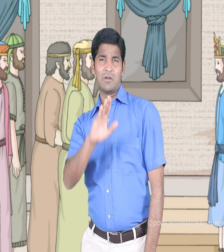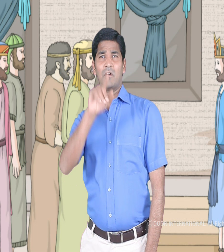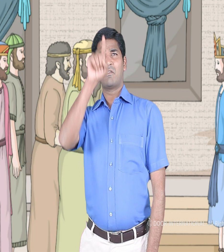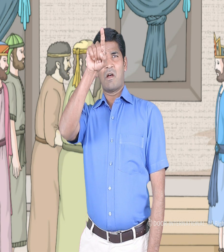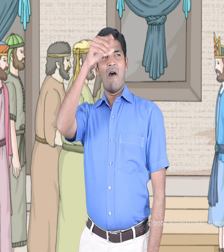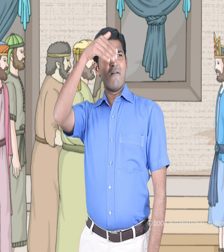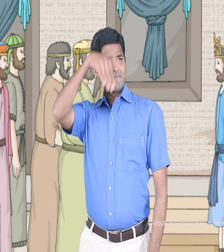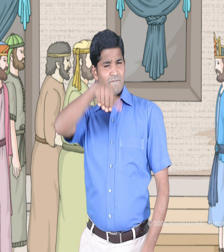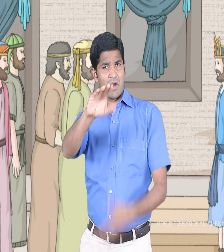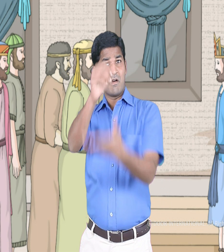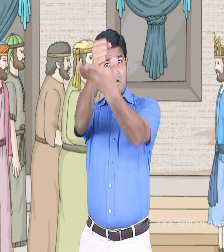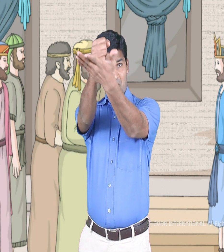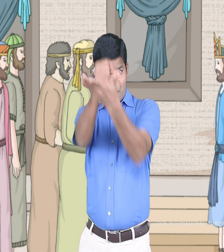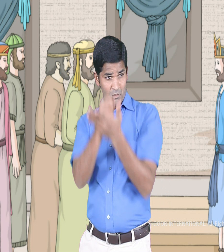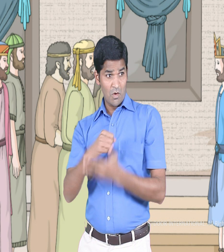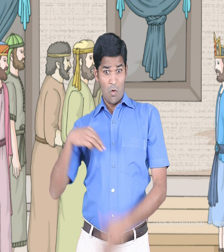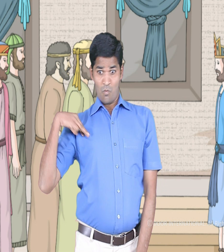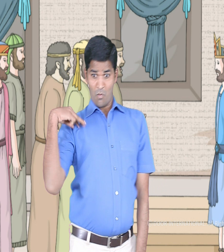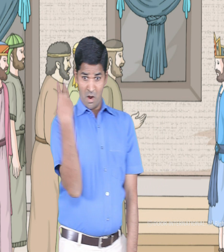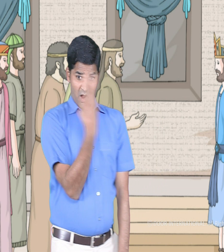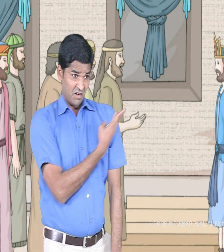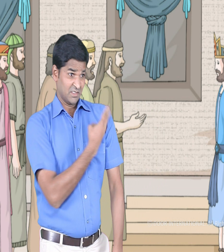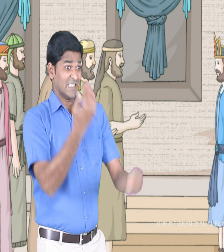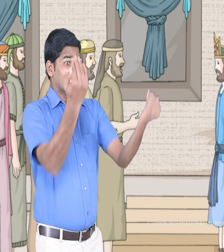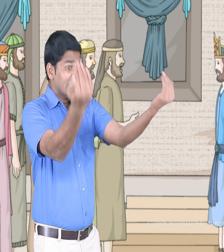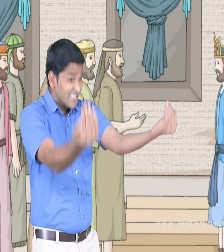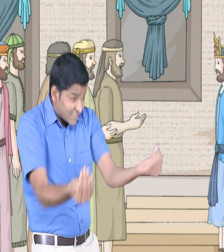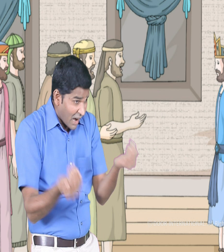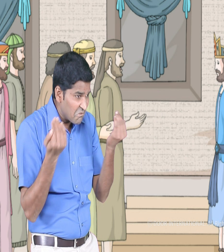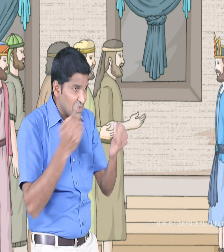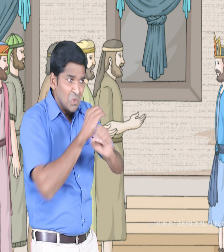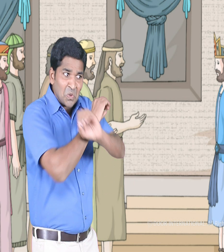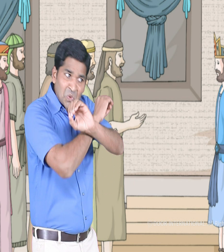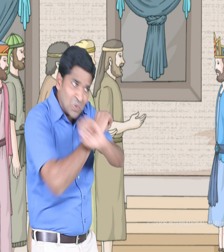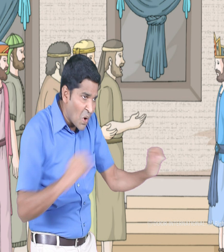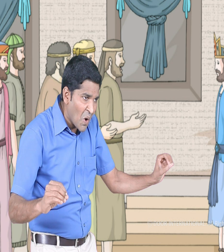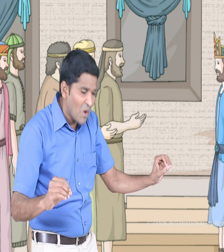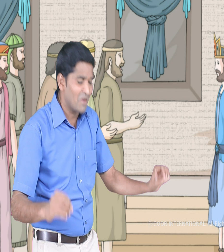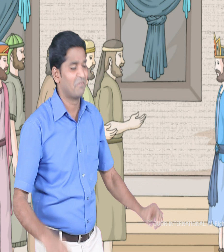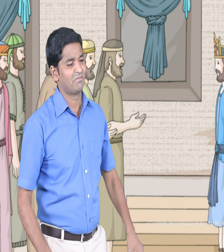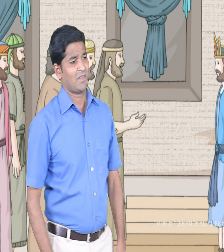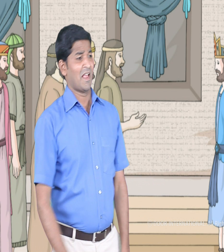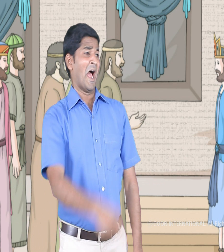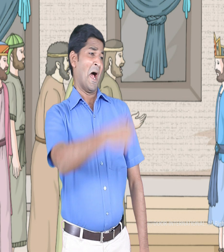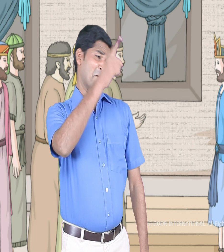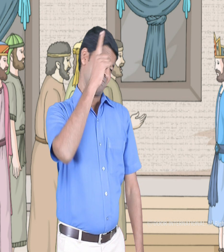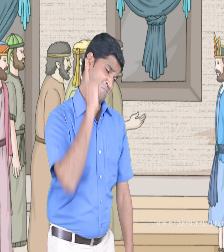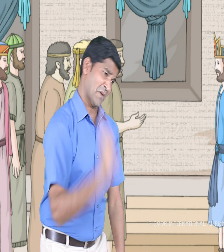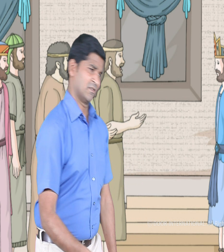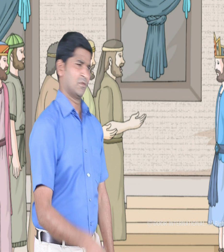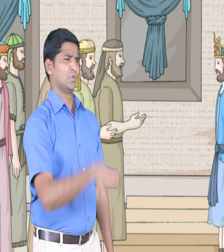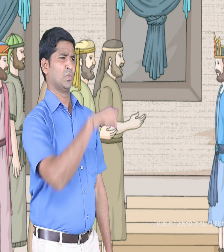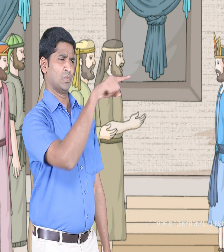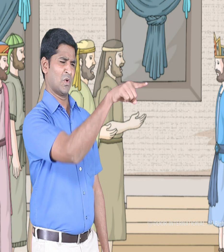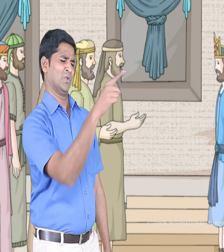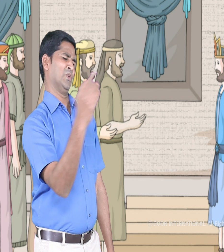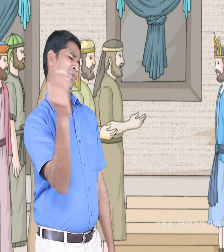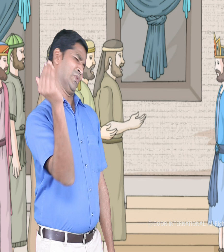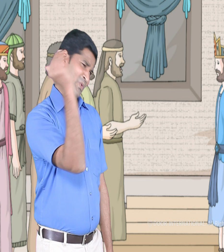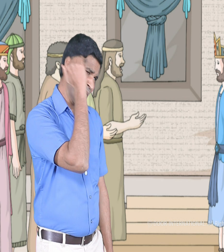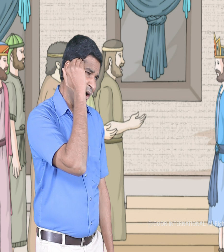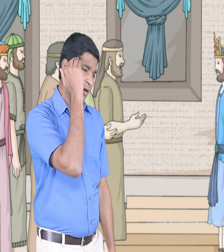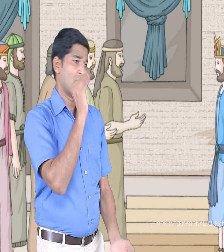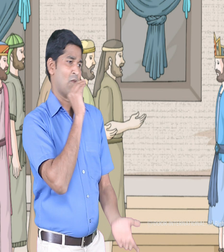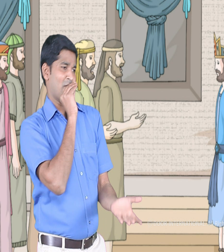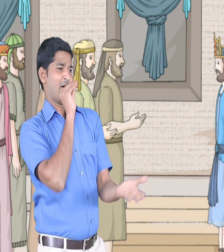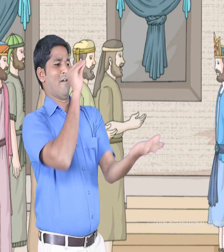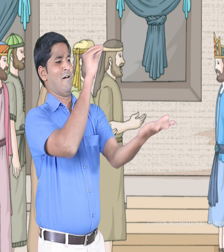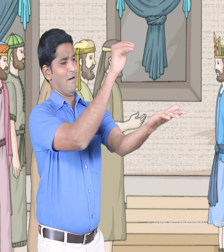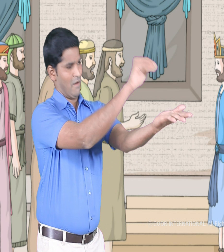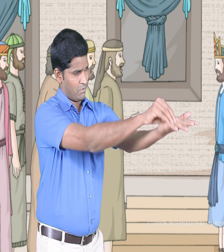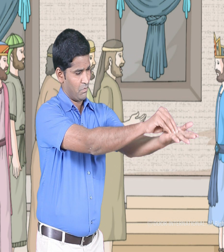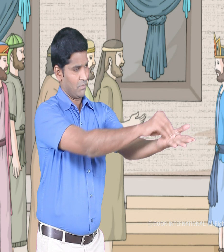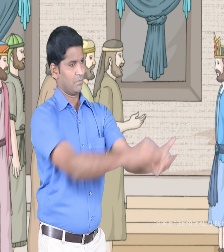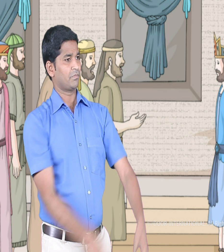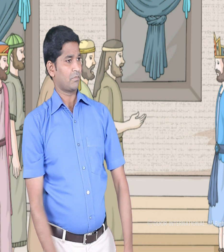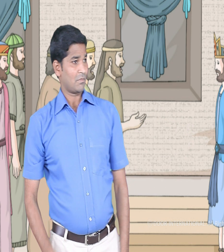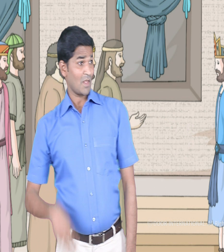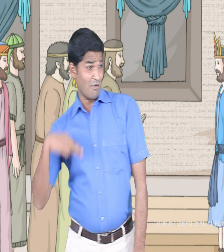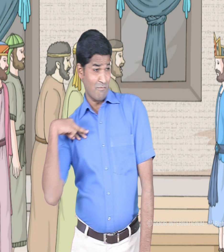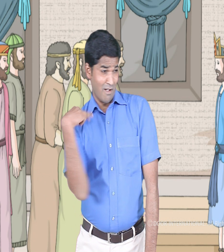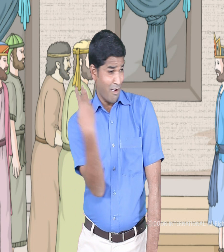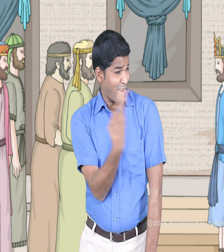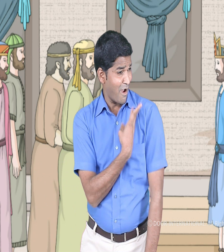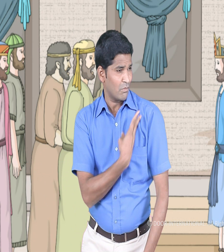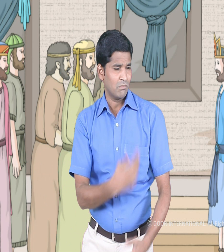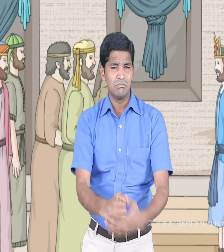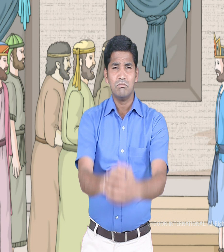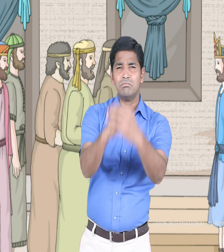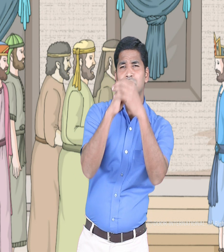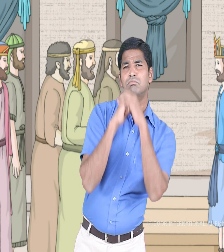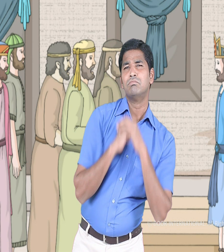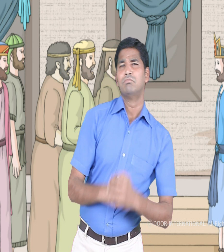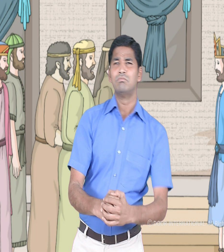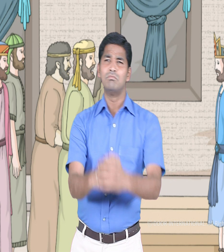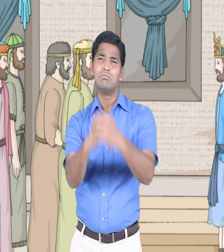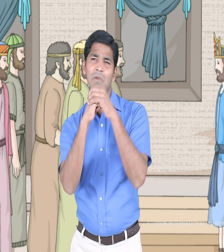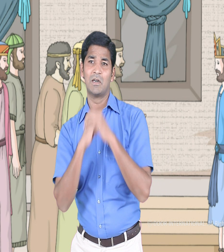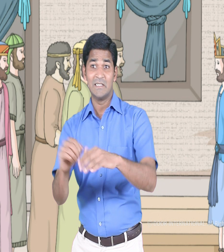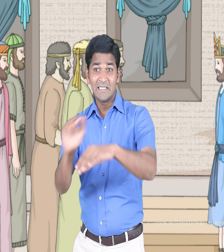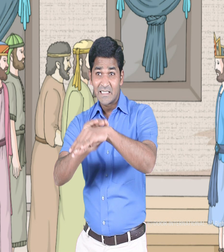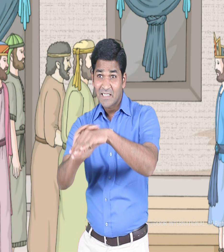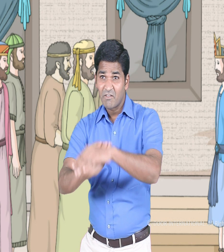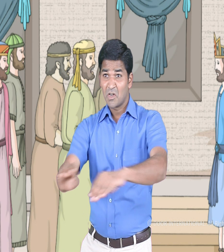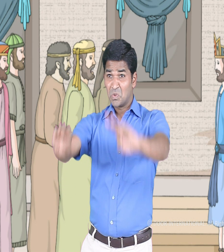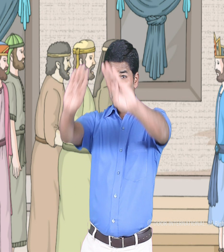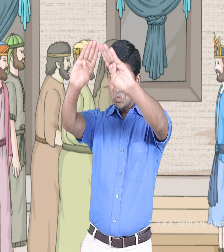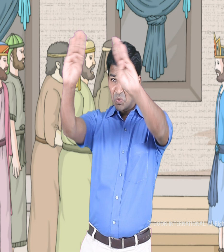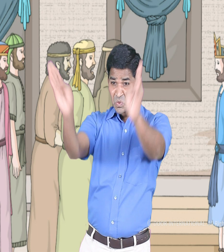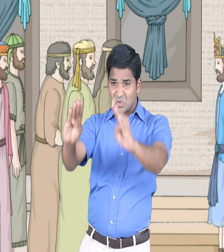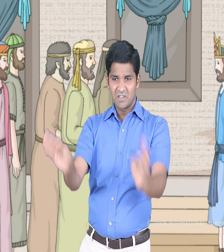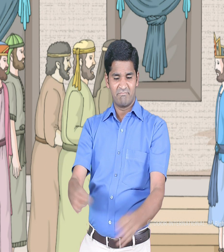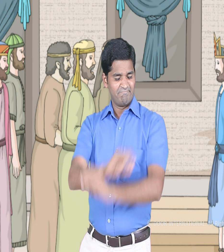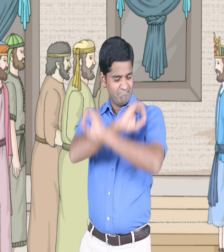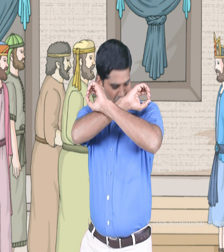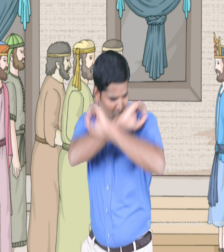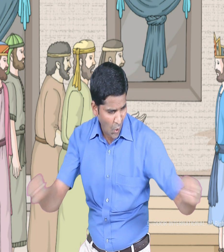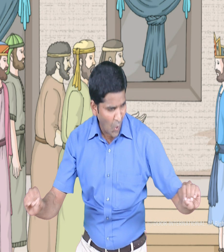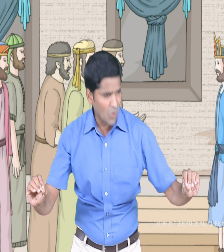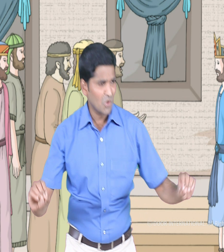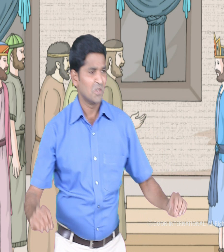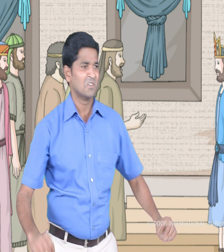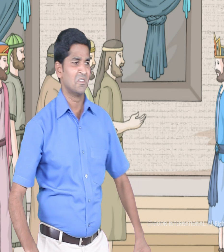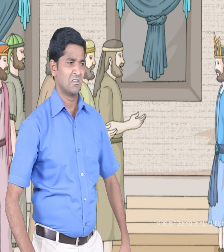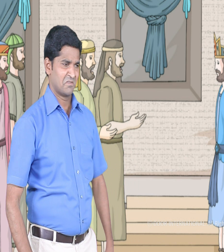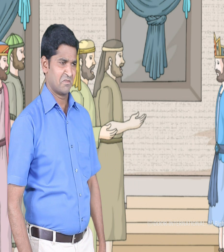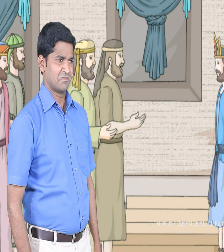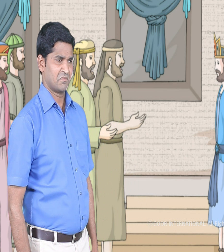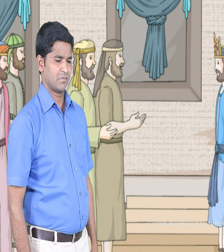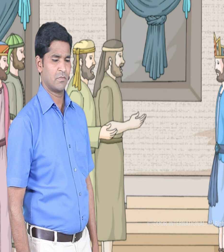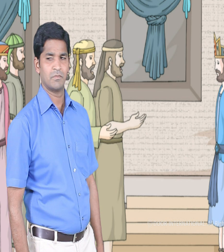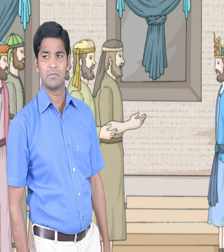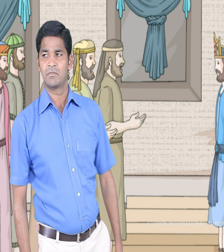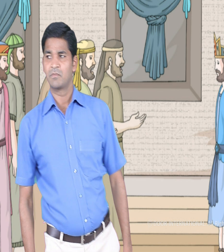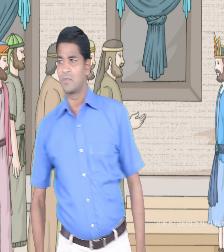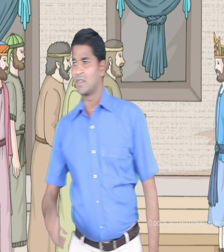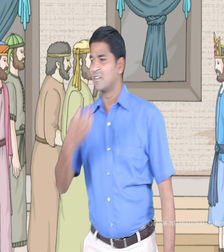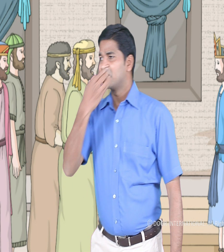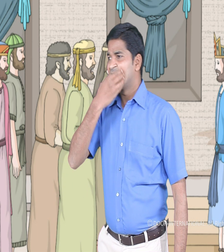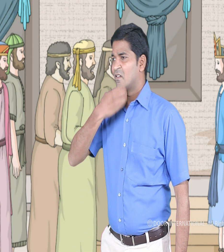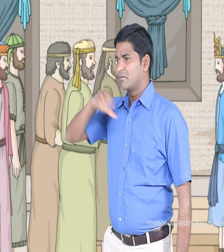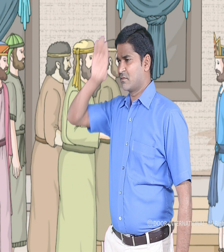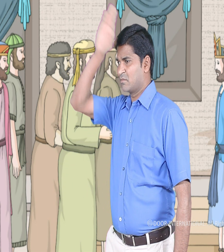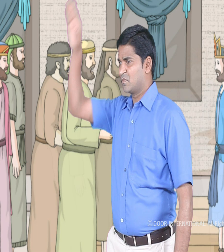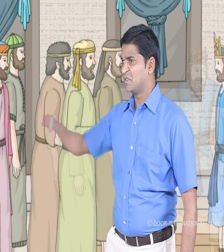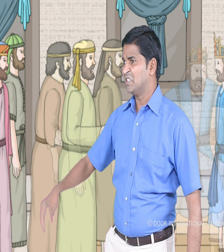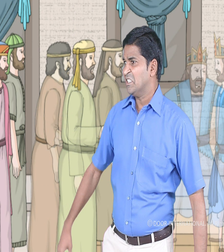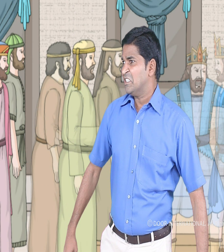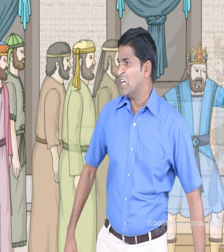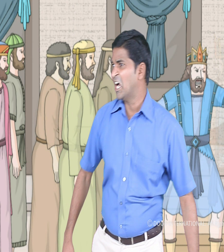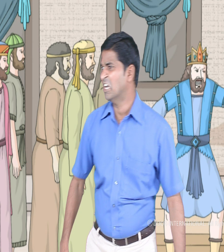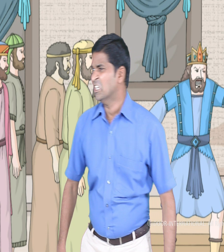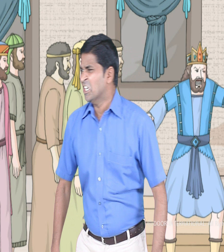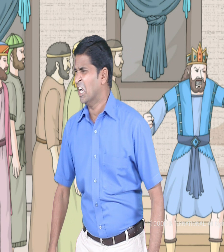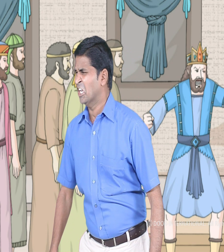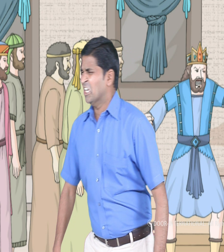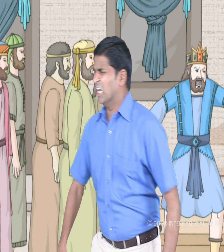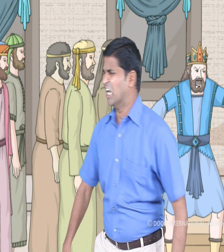But even if He does not, let it be known to you, O king, that we will not serve your gods or worship the golden statue you have set up.”